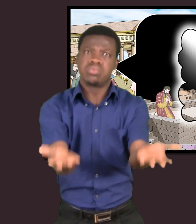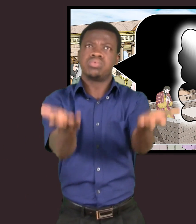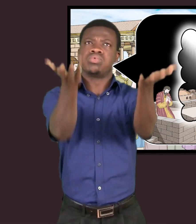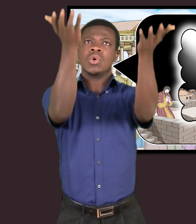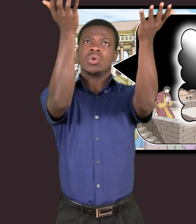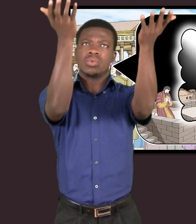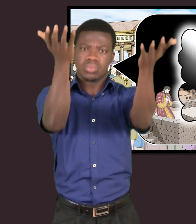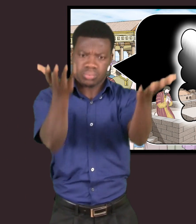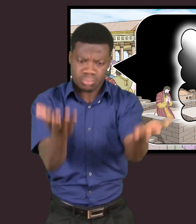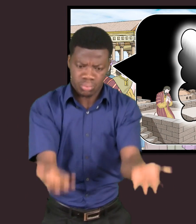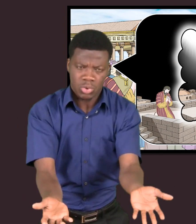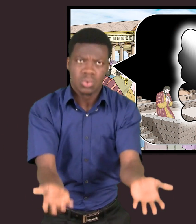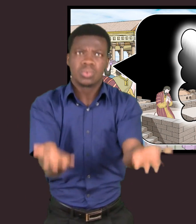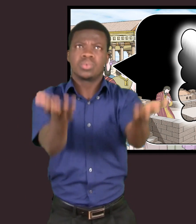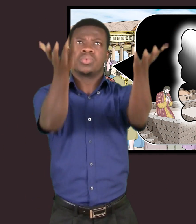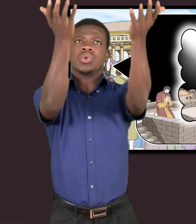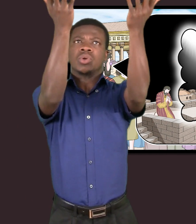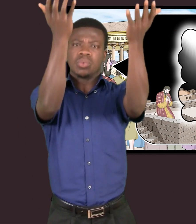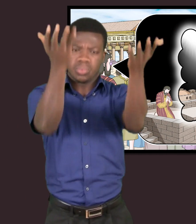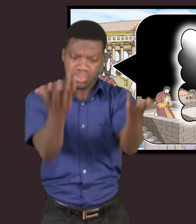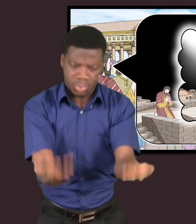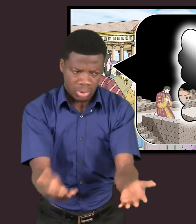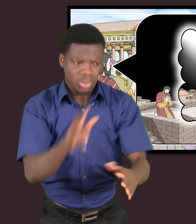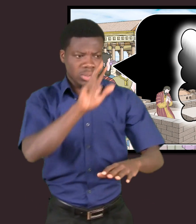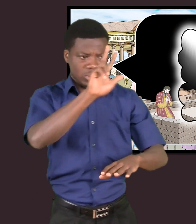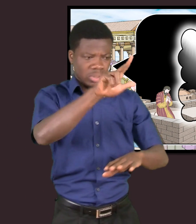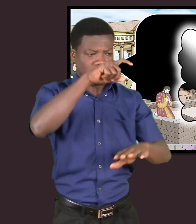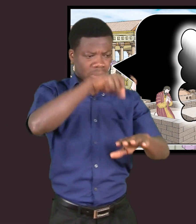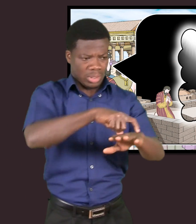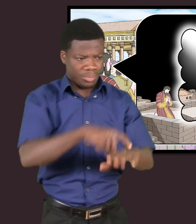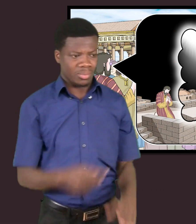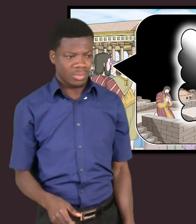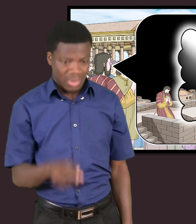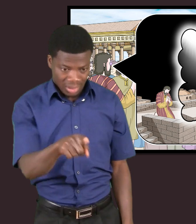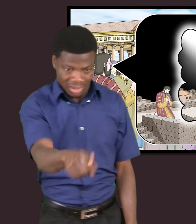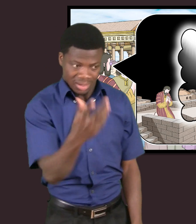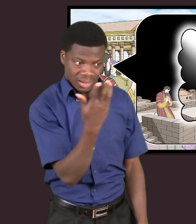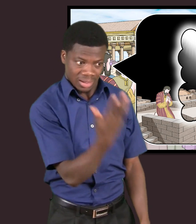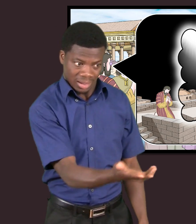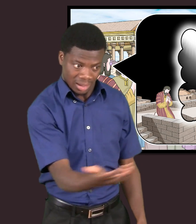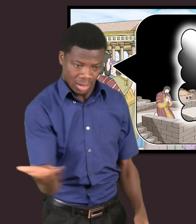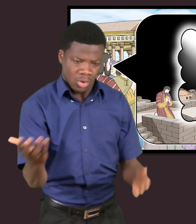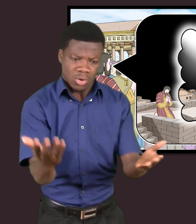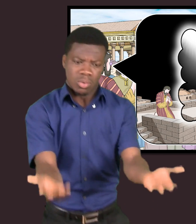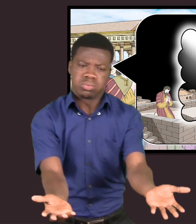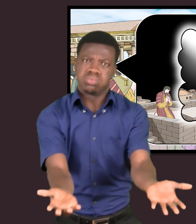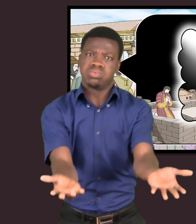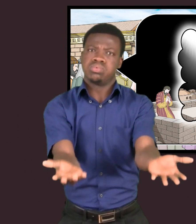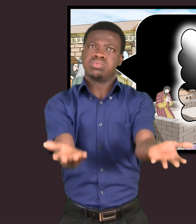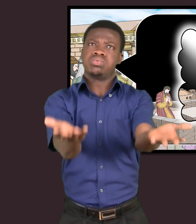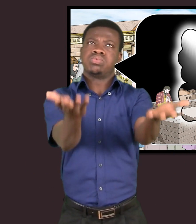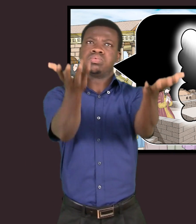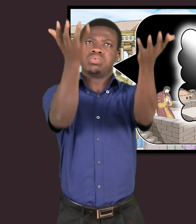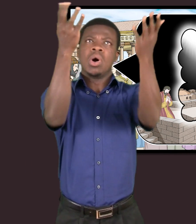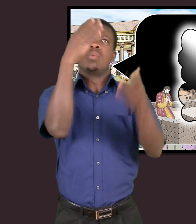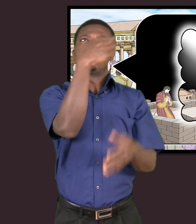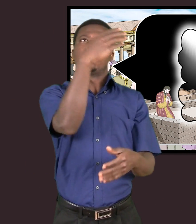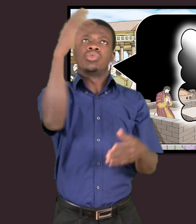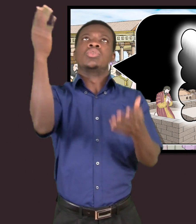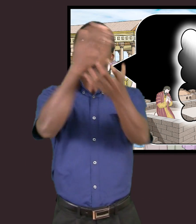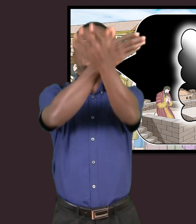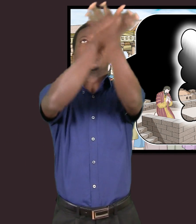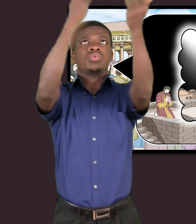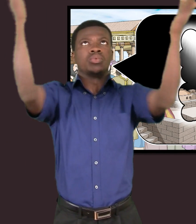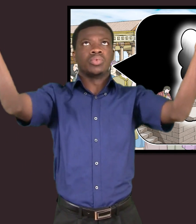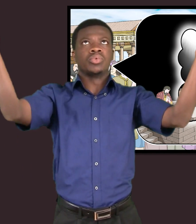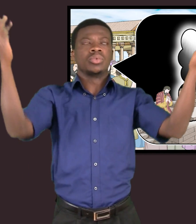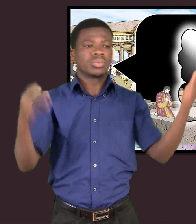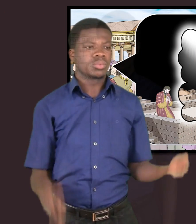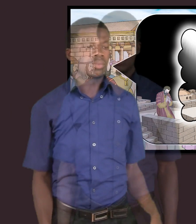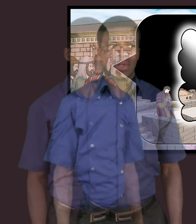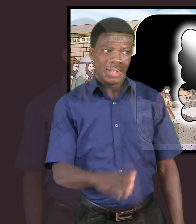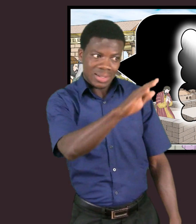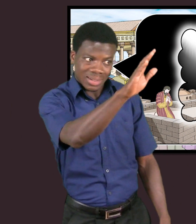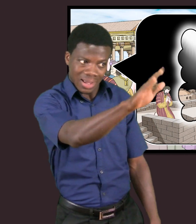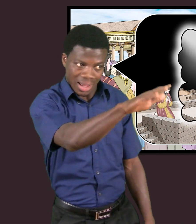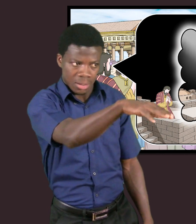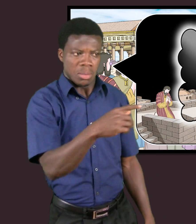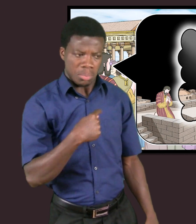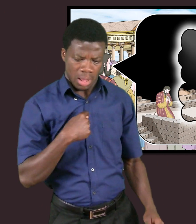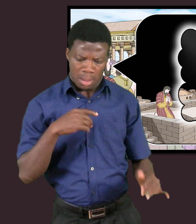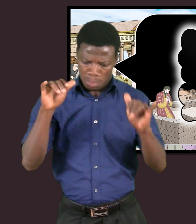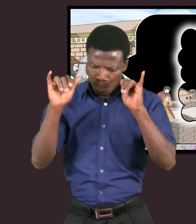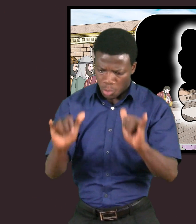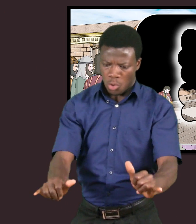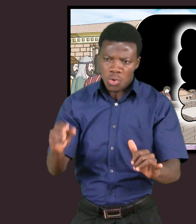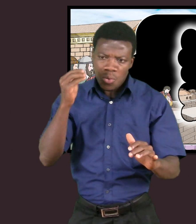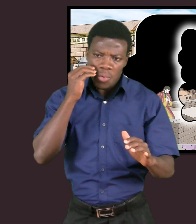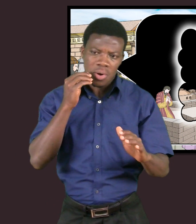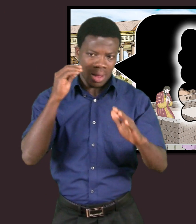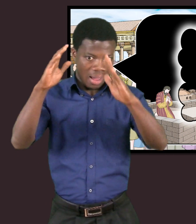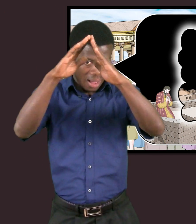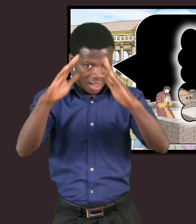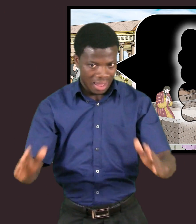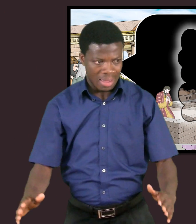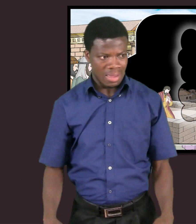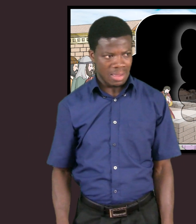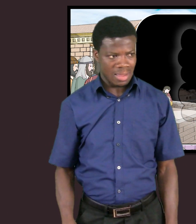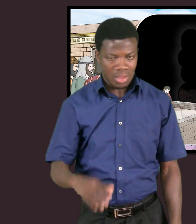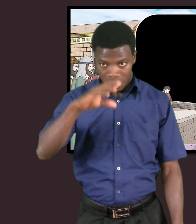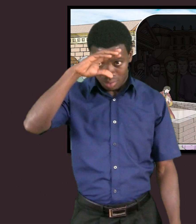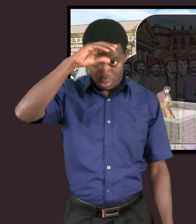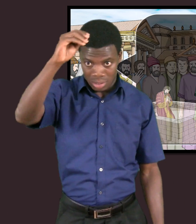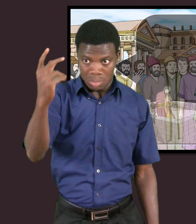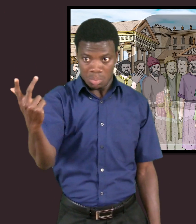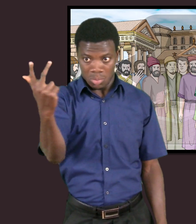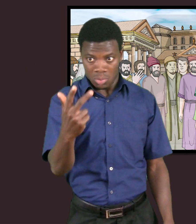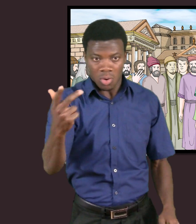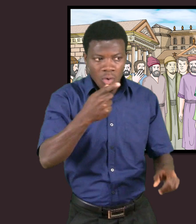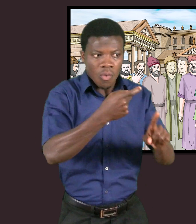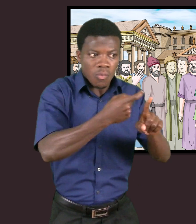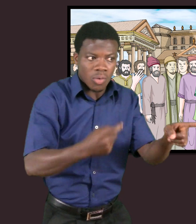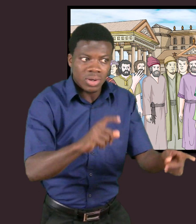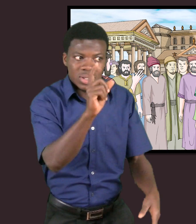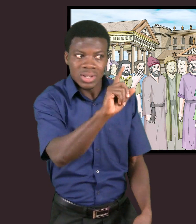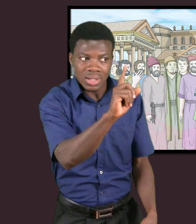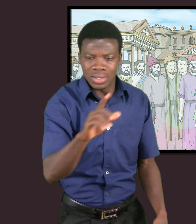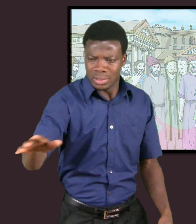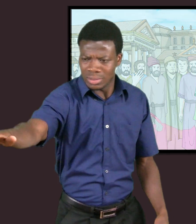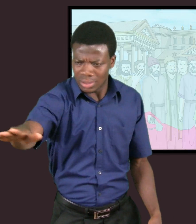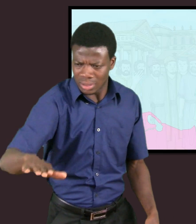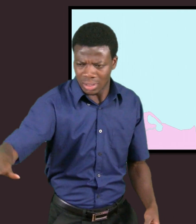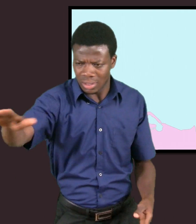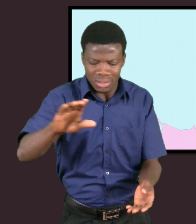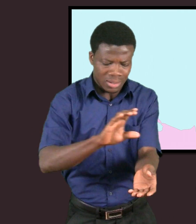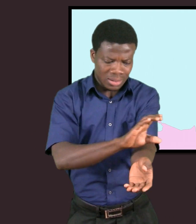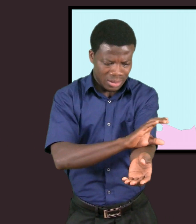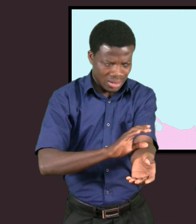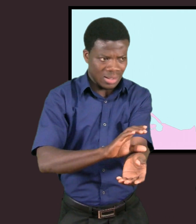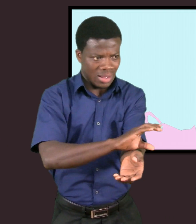This happened three times, and everything was drawn back up into heaven.